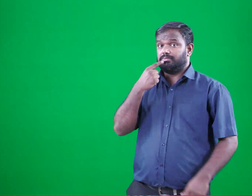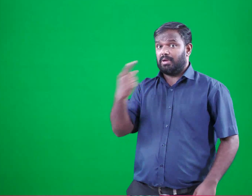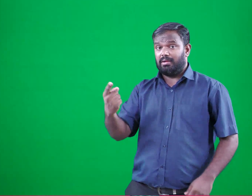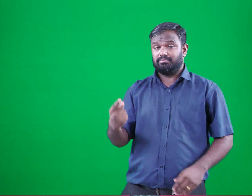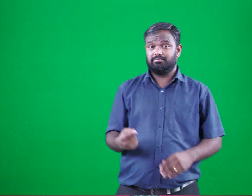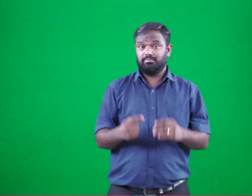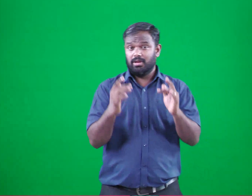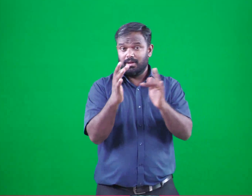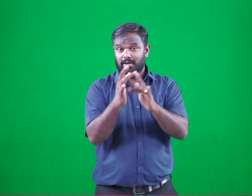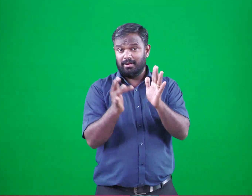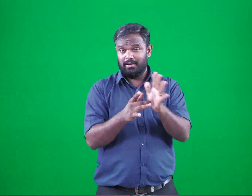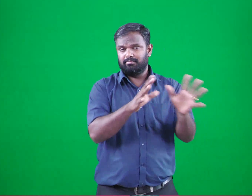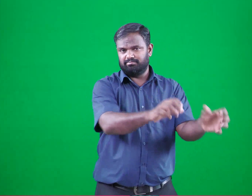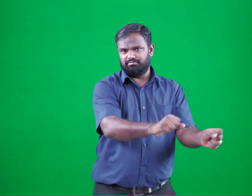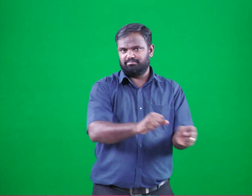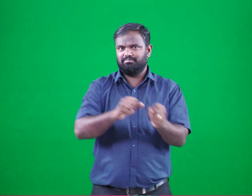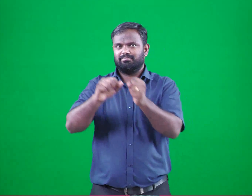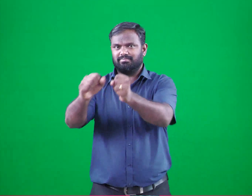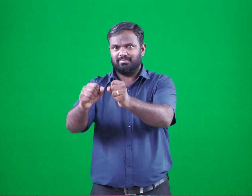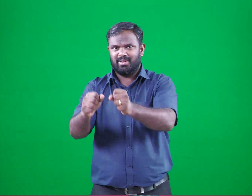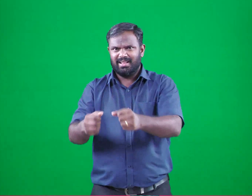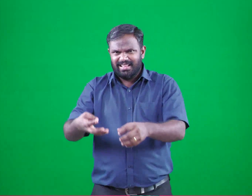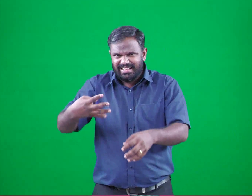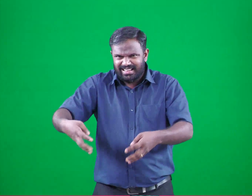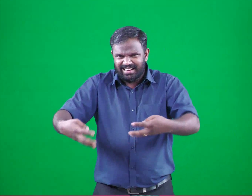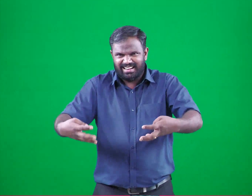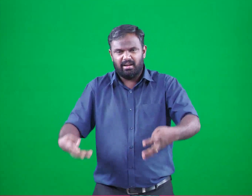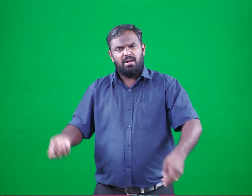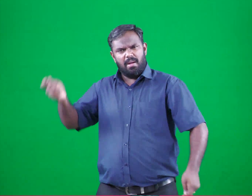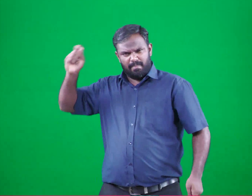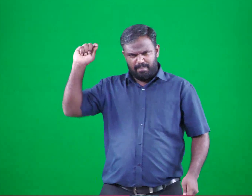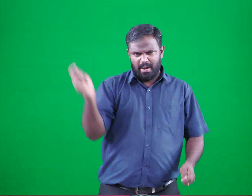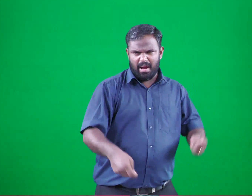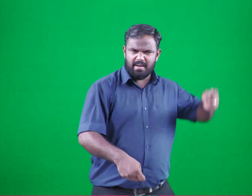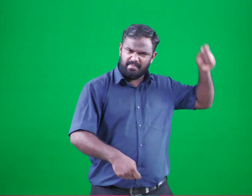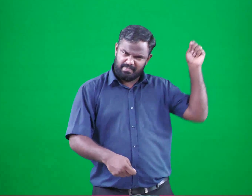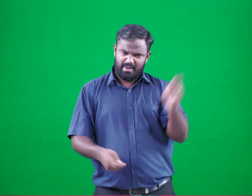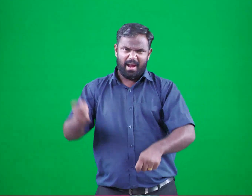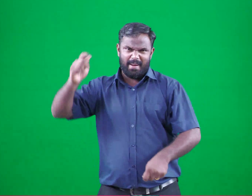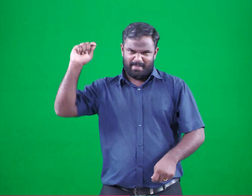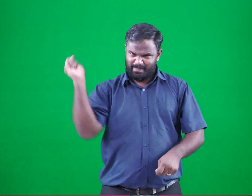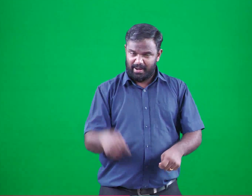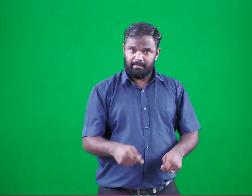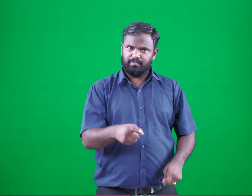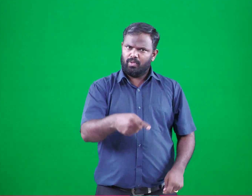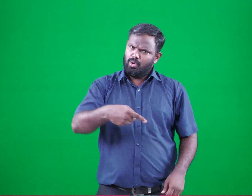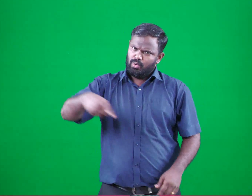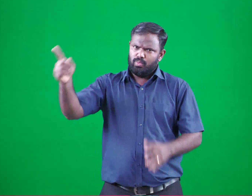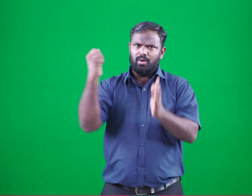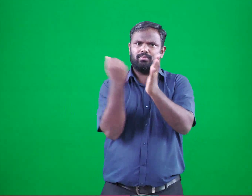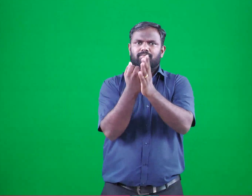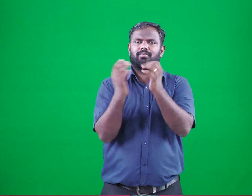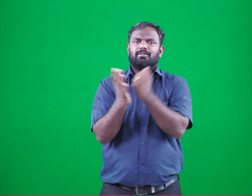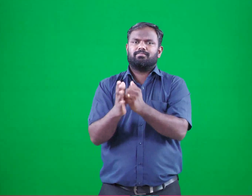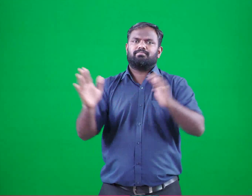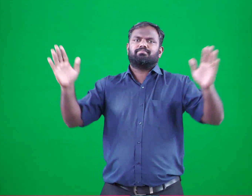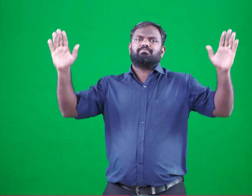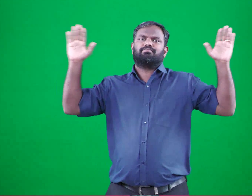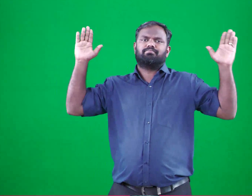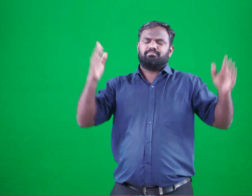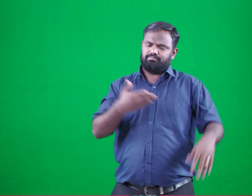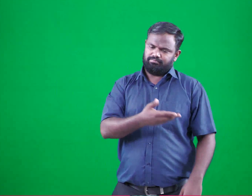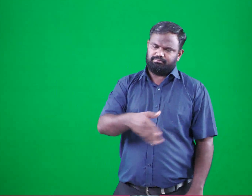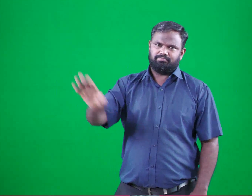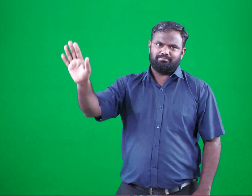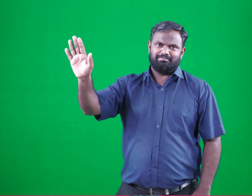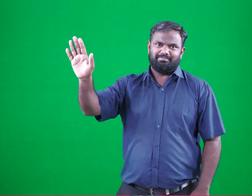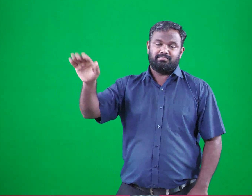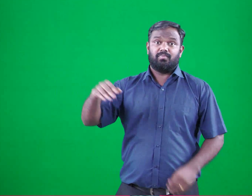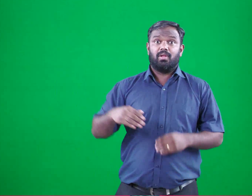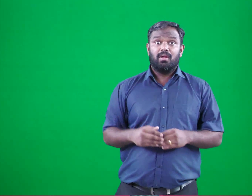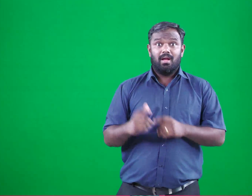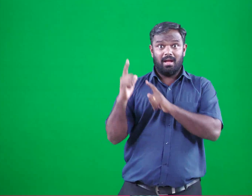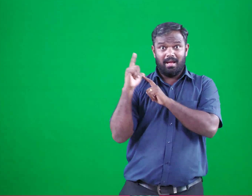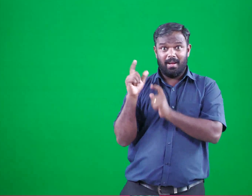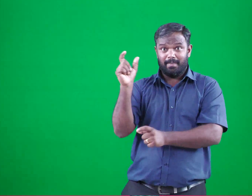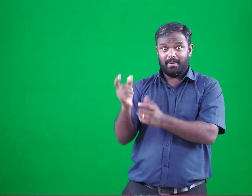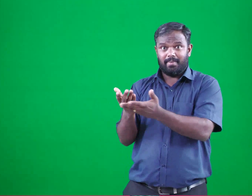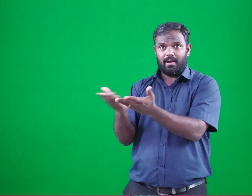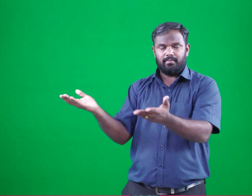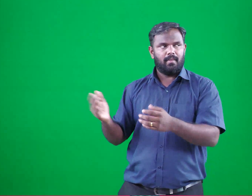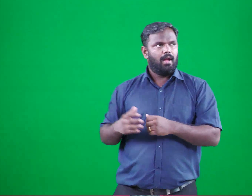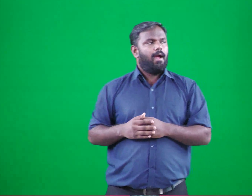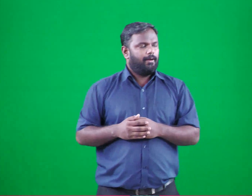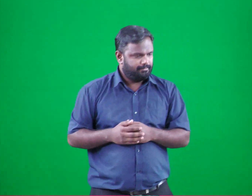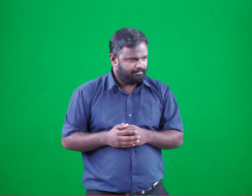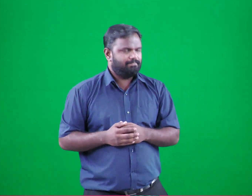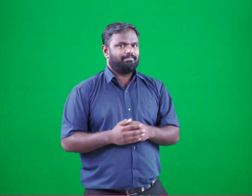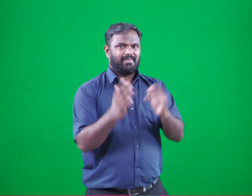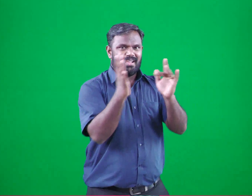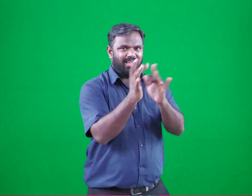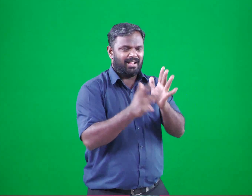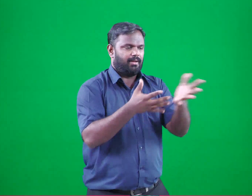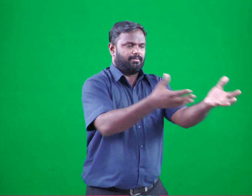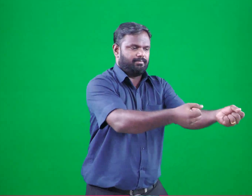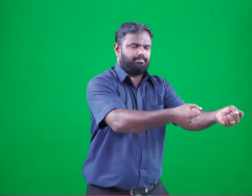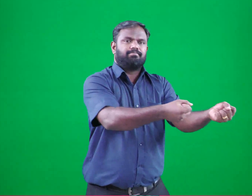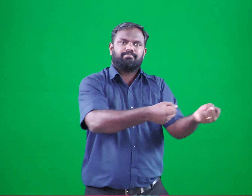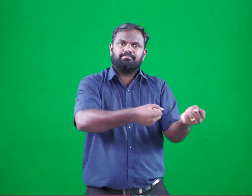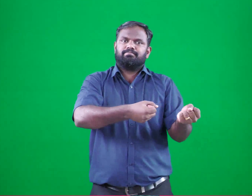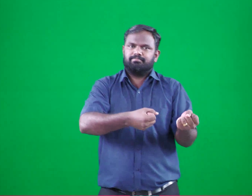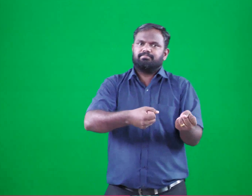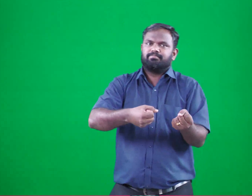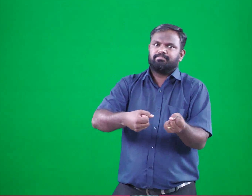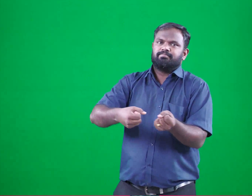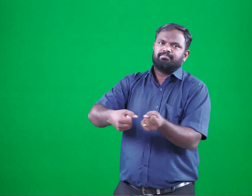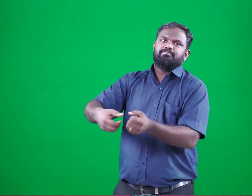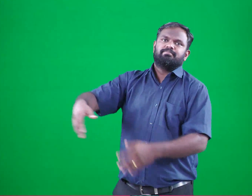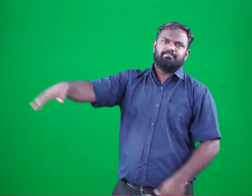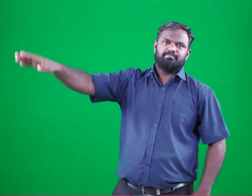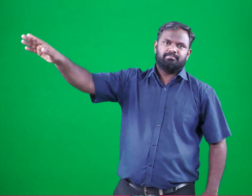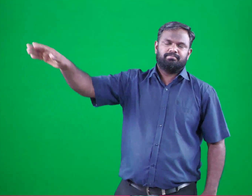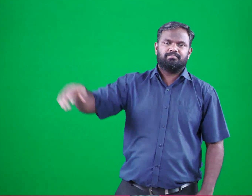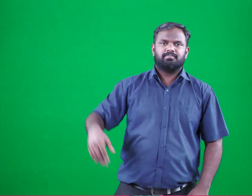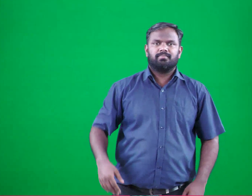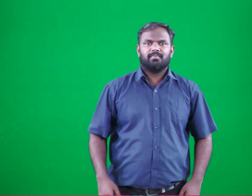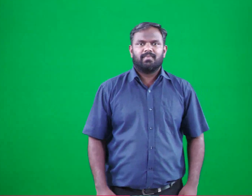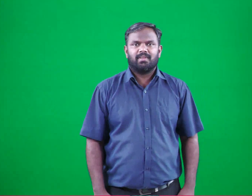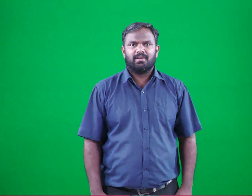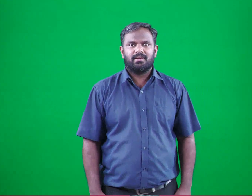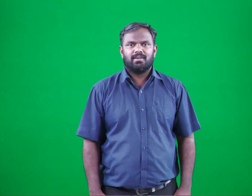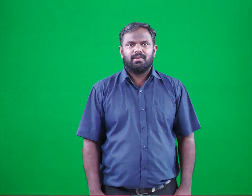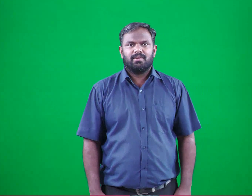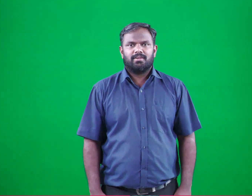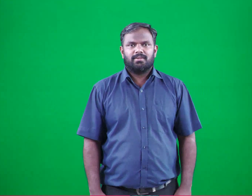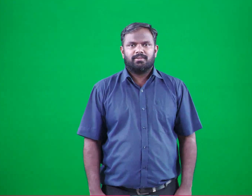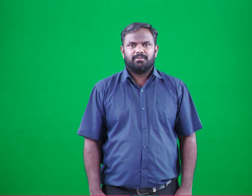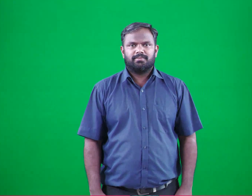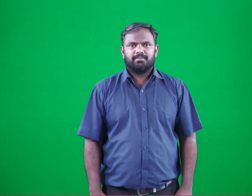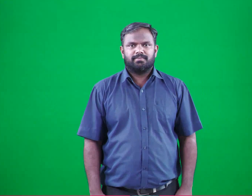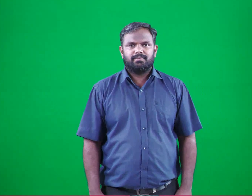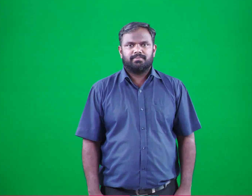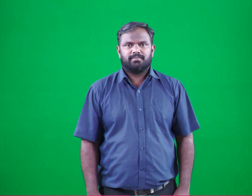But he had Jesus flogged, and handed Him over to be crucified.